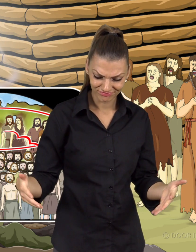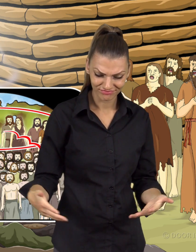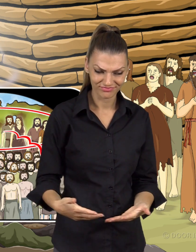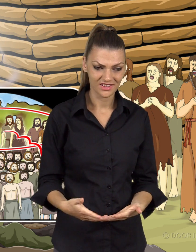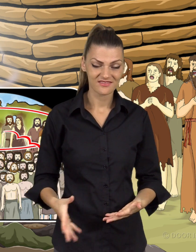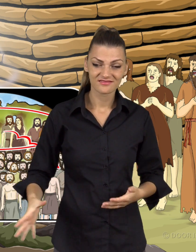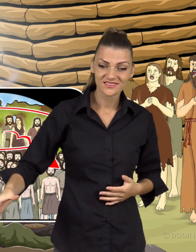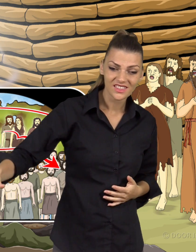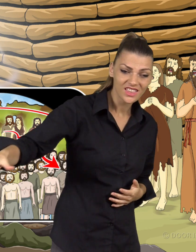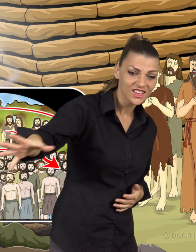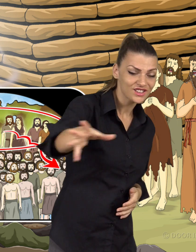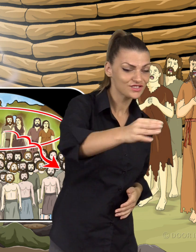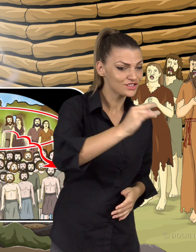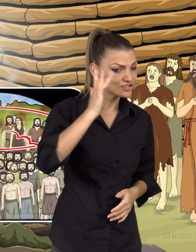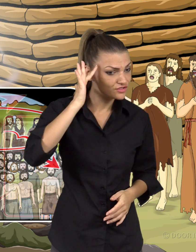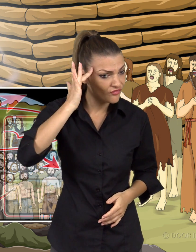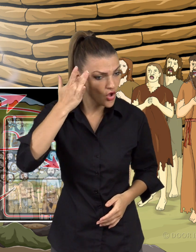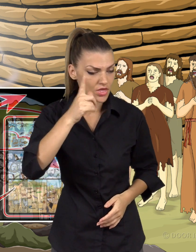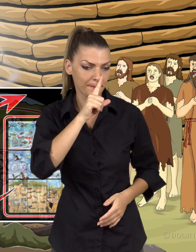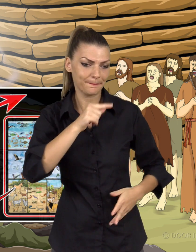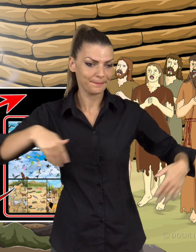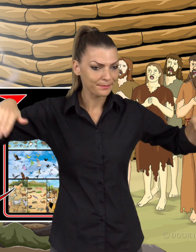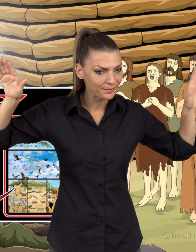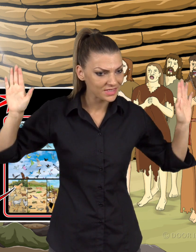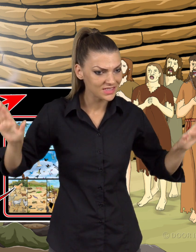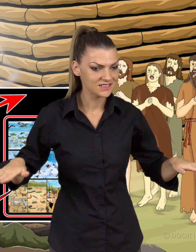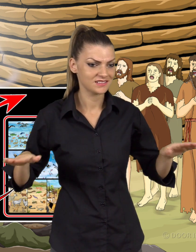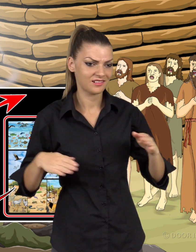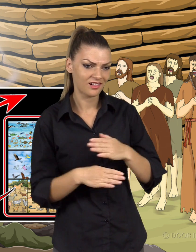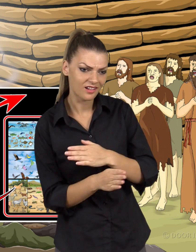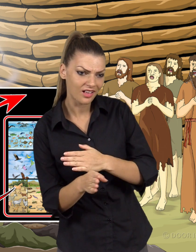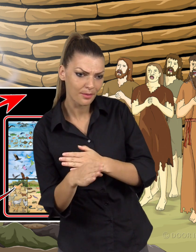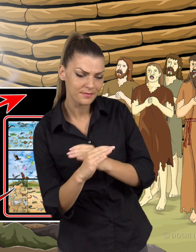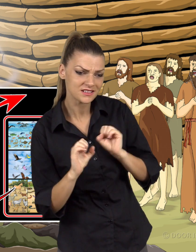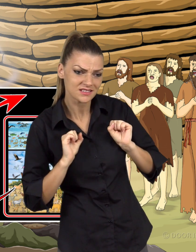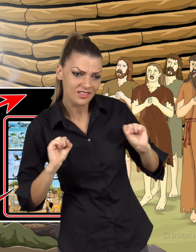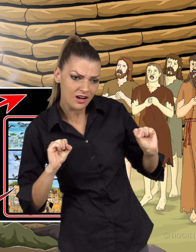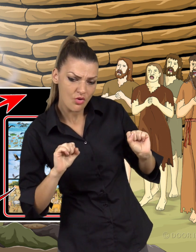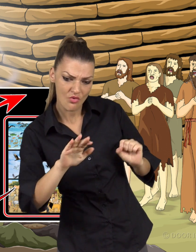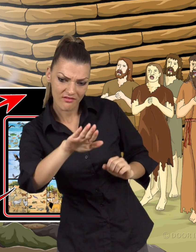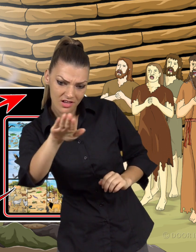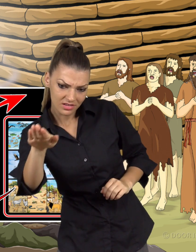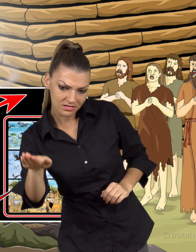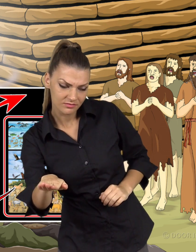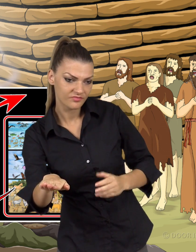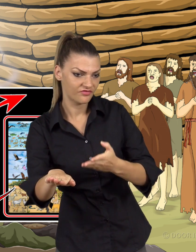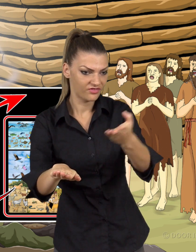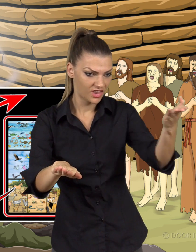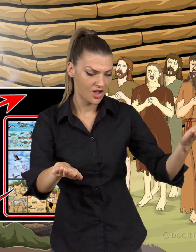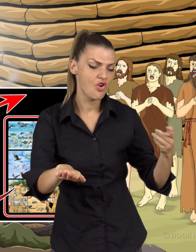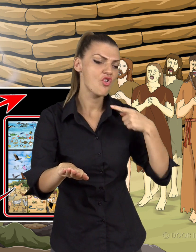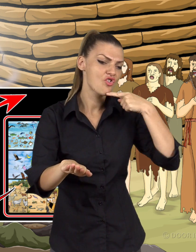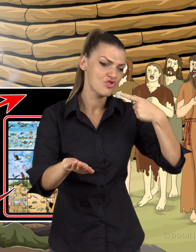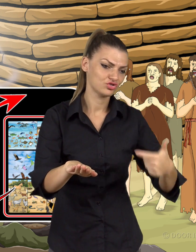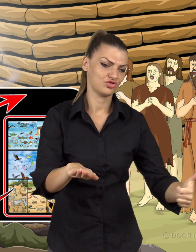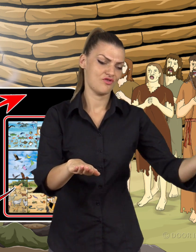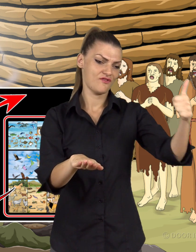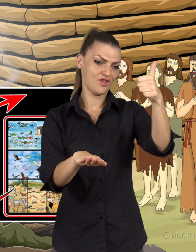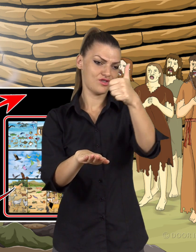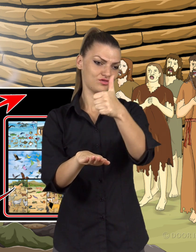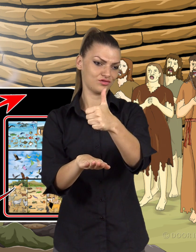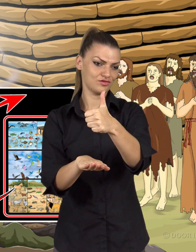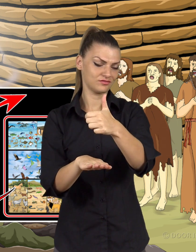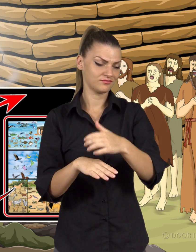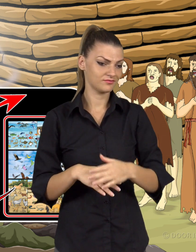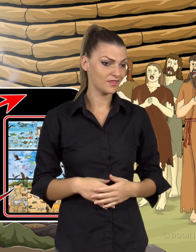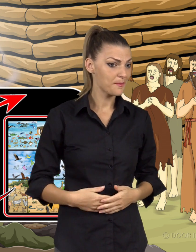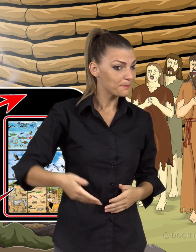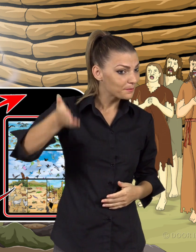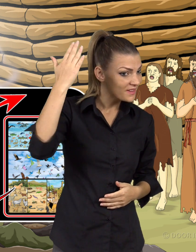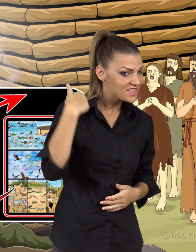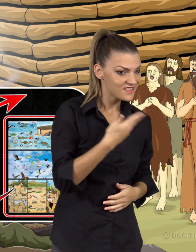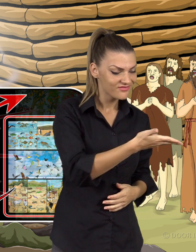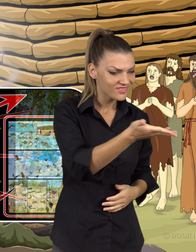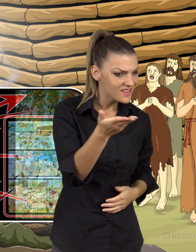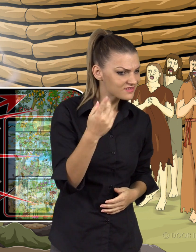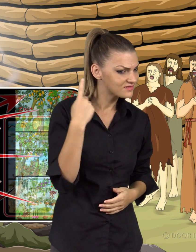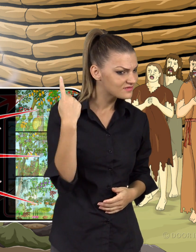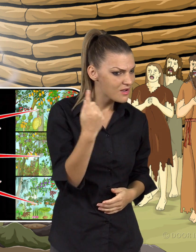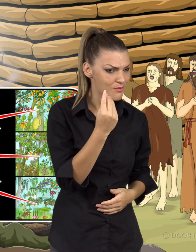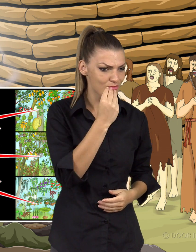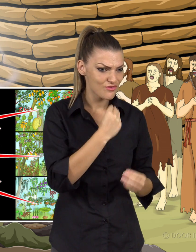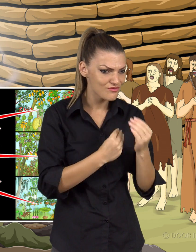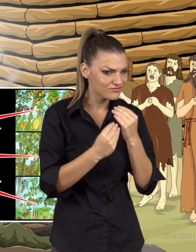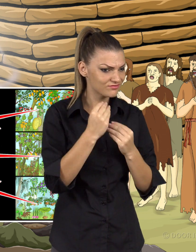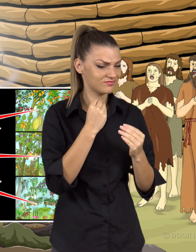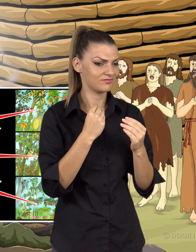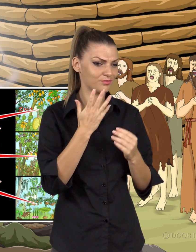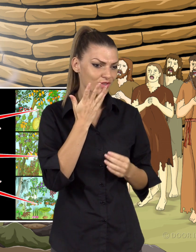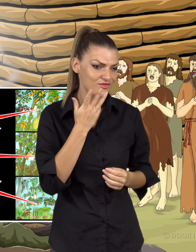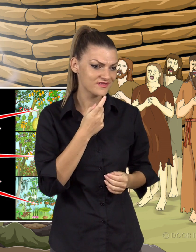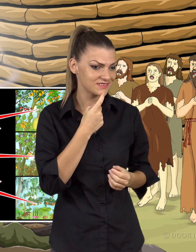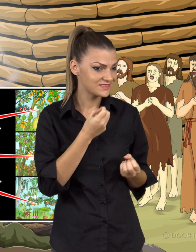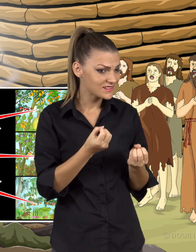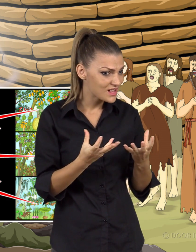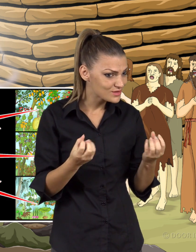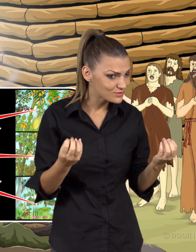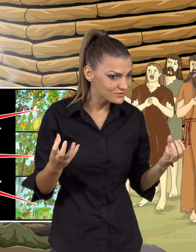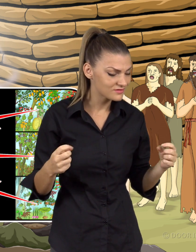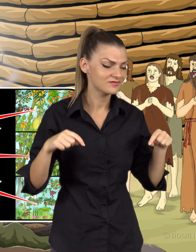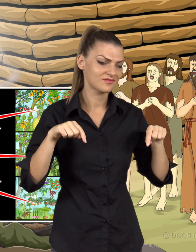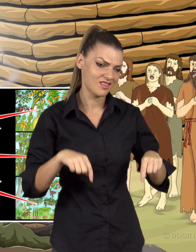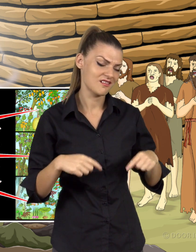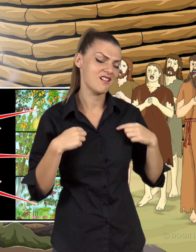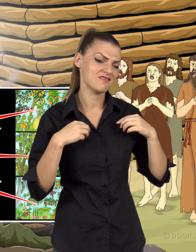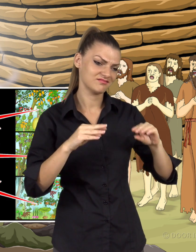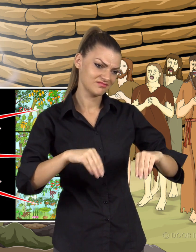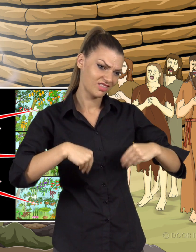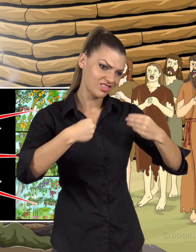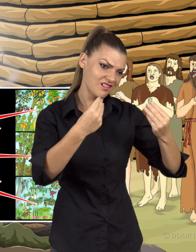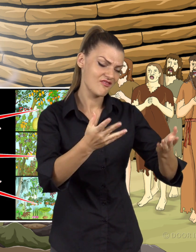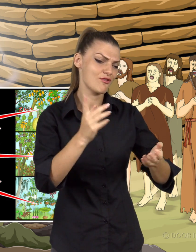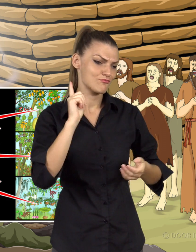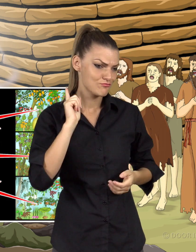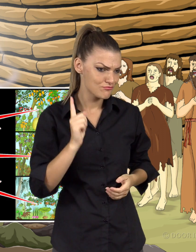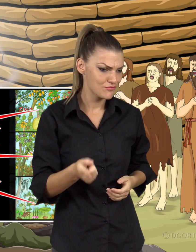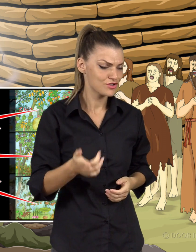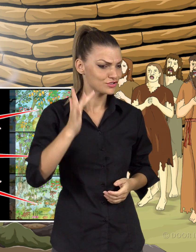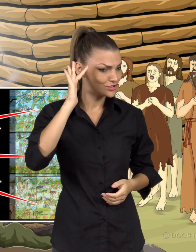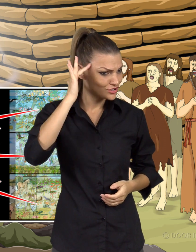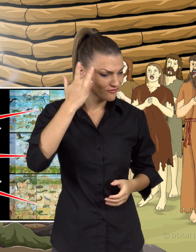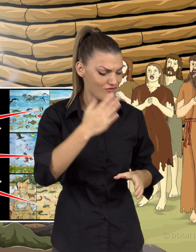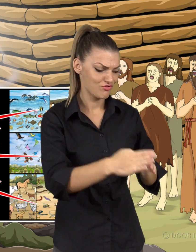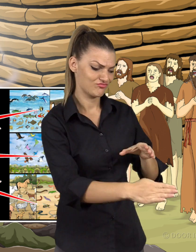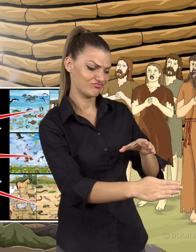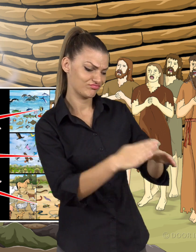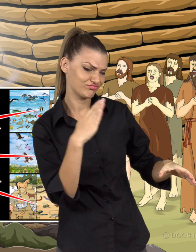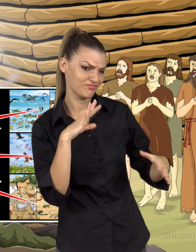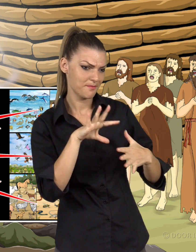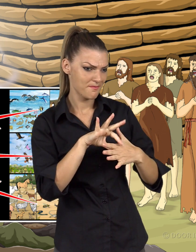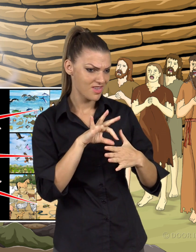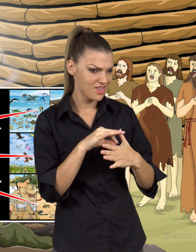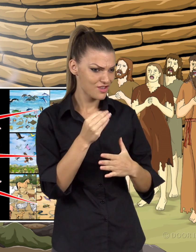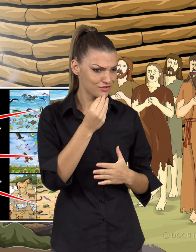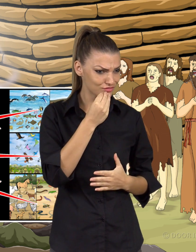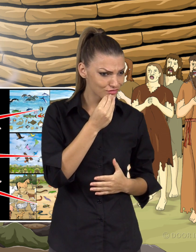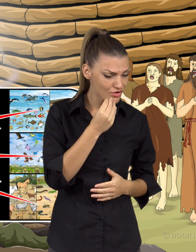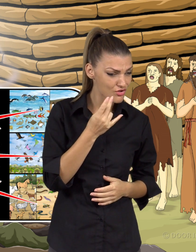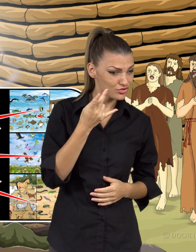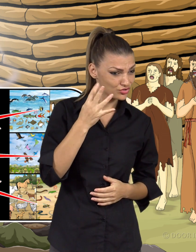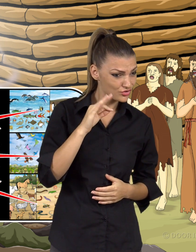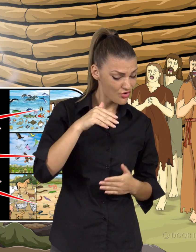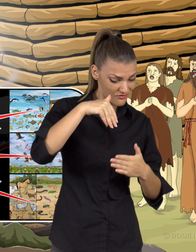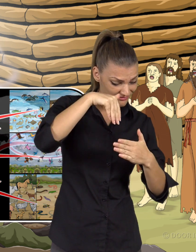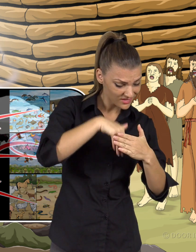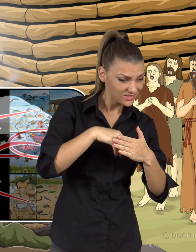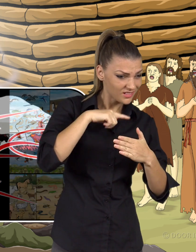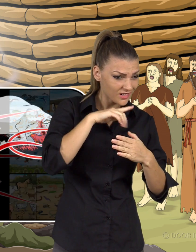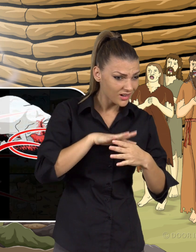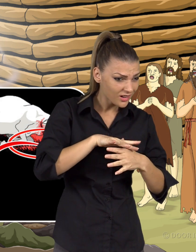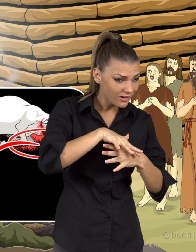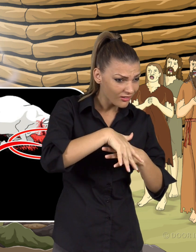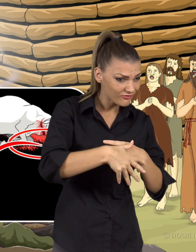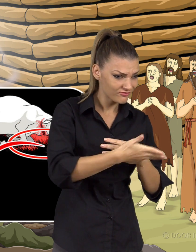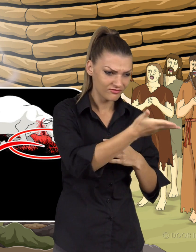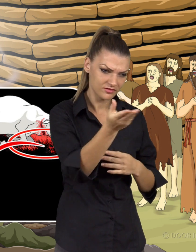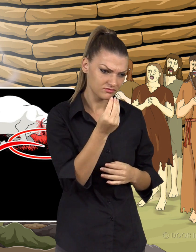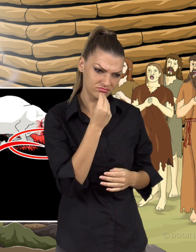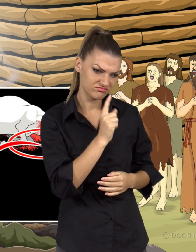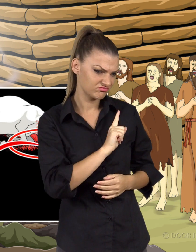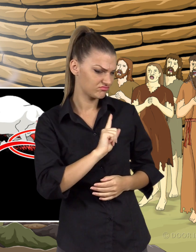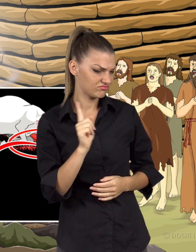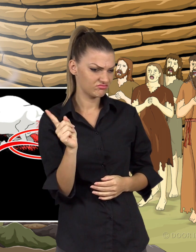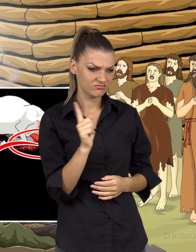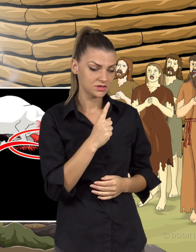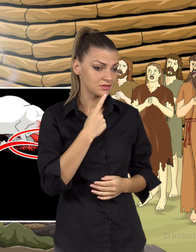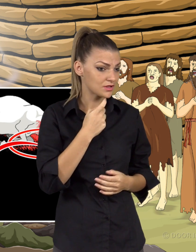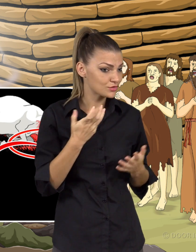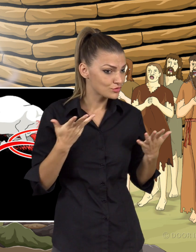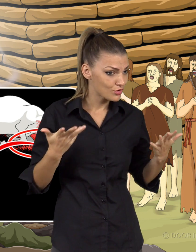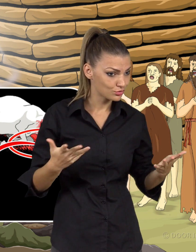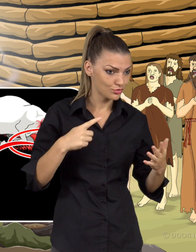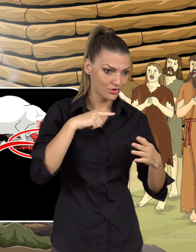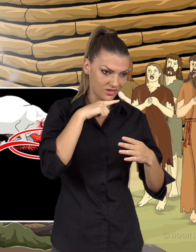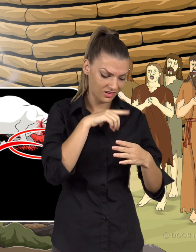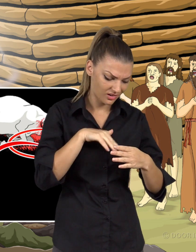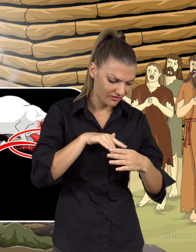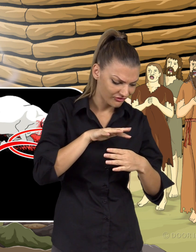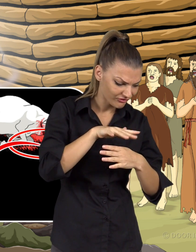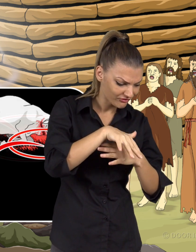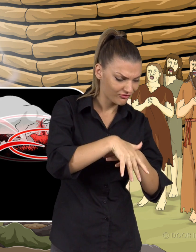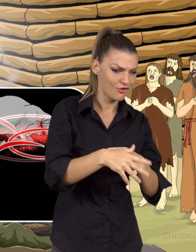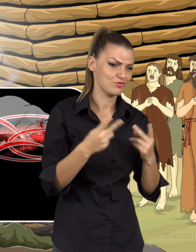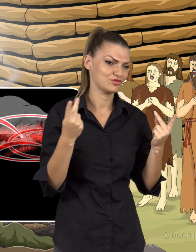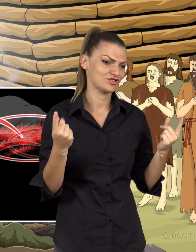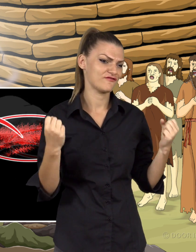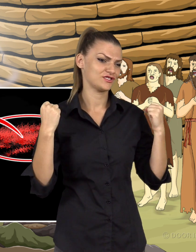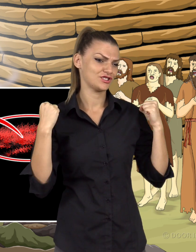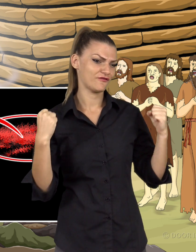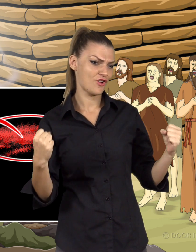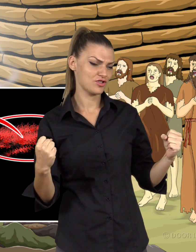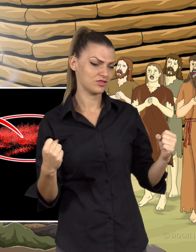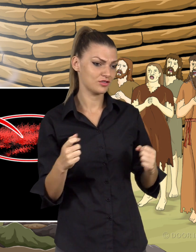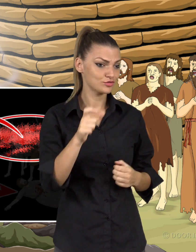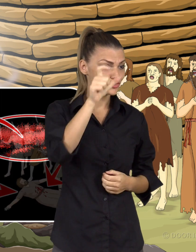The fear and dread of you will fall on every living creature on the earth, every bird of the air, every creature that crawls on the ground, and all the fish of the sea. They are delivered into your hand. Everything that lives and moves will be food for you; just as I gave you the green plants, I now give you all things. But you must not eat meat with its lifeblood still in it.